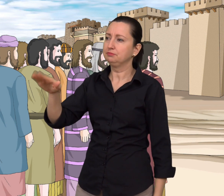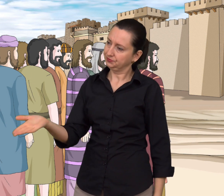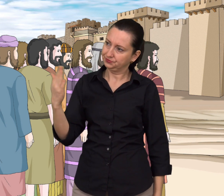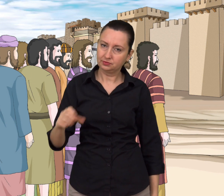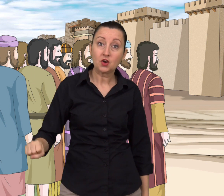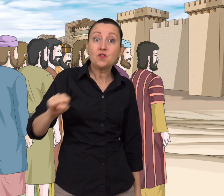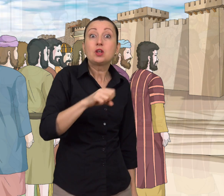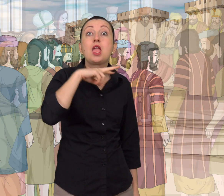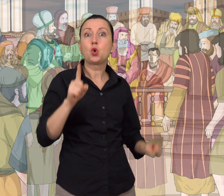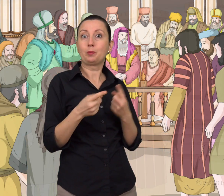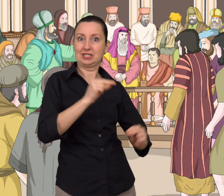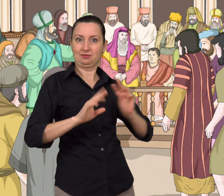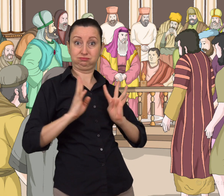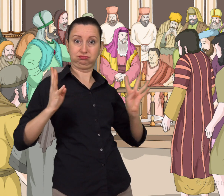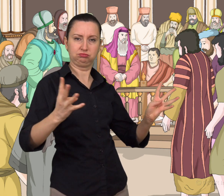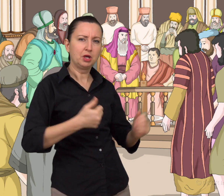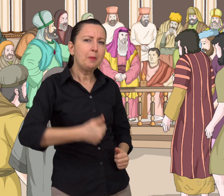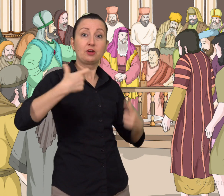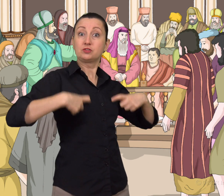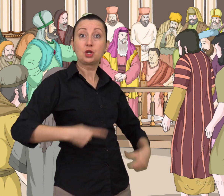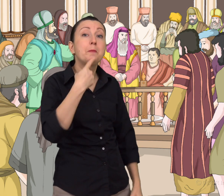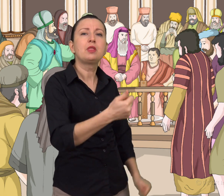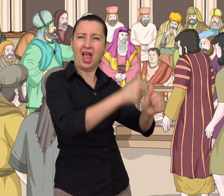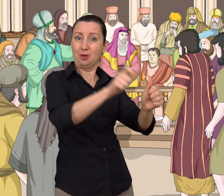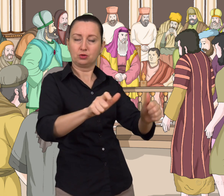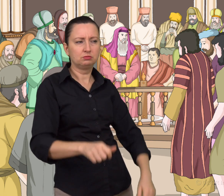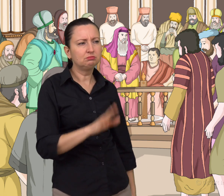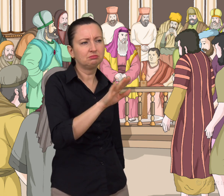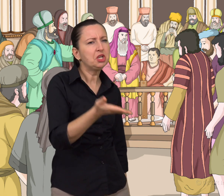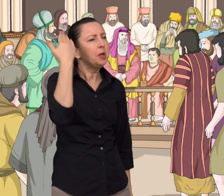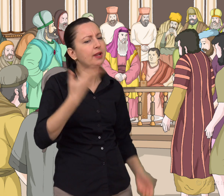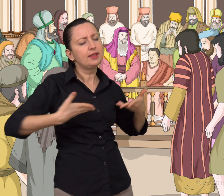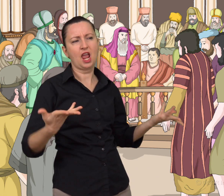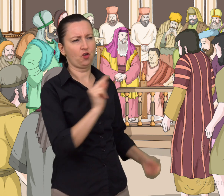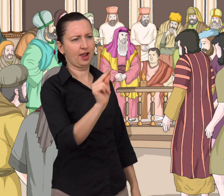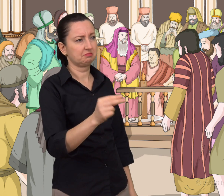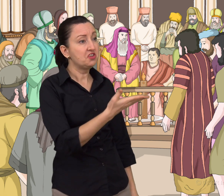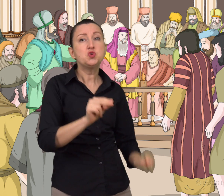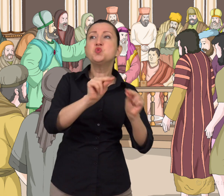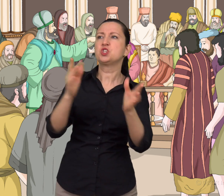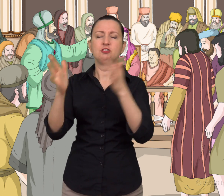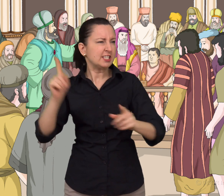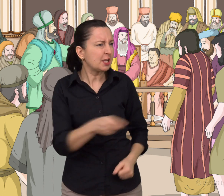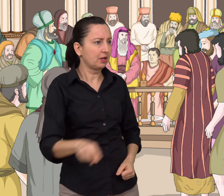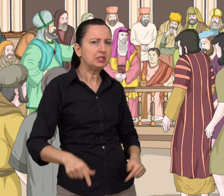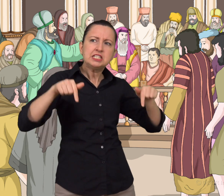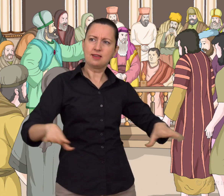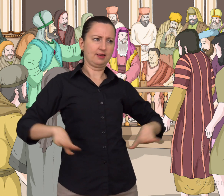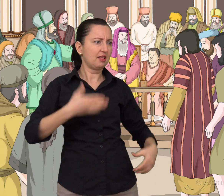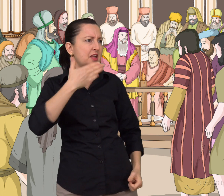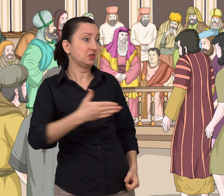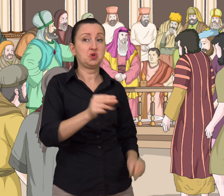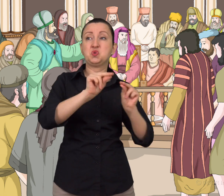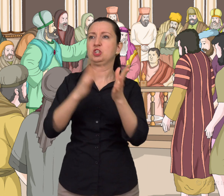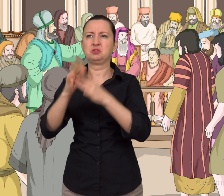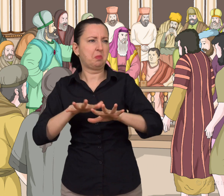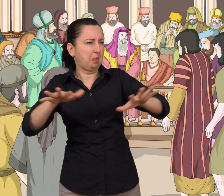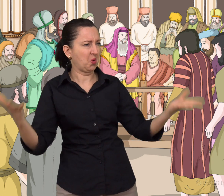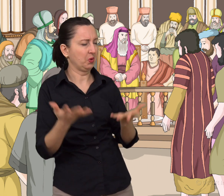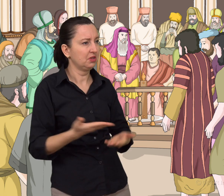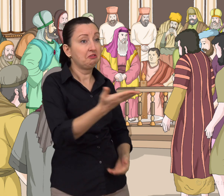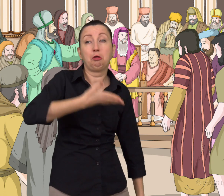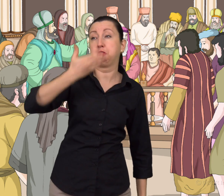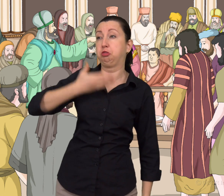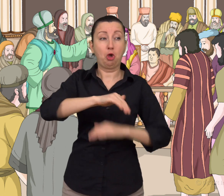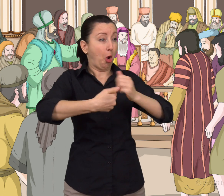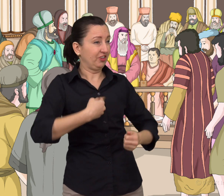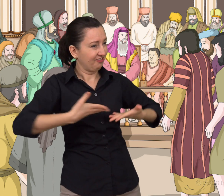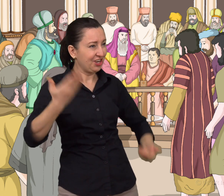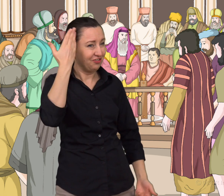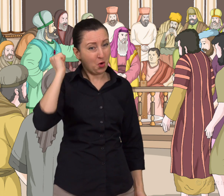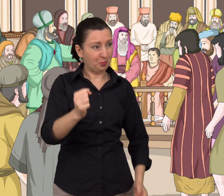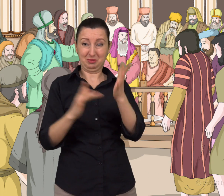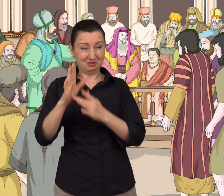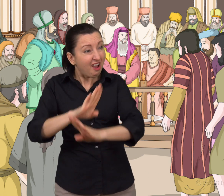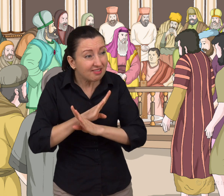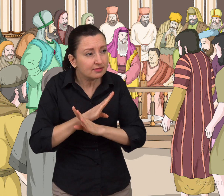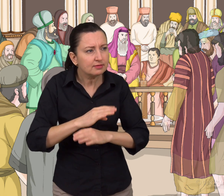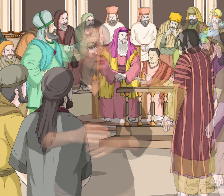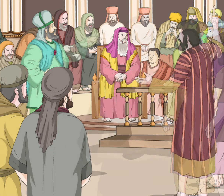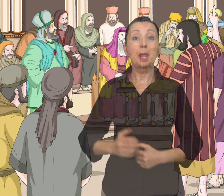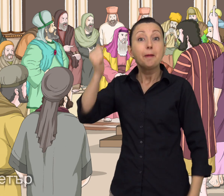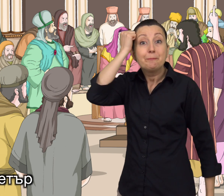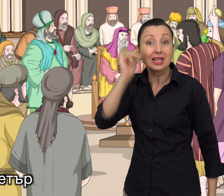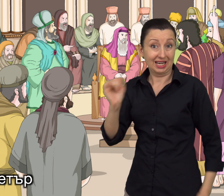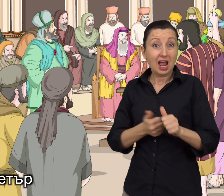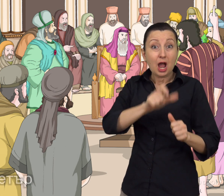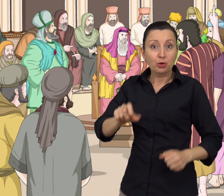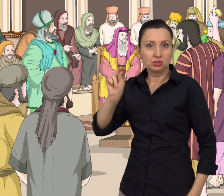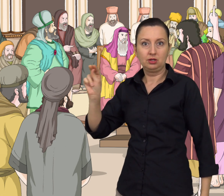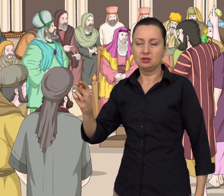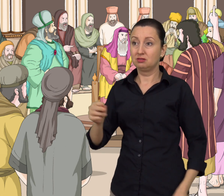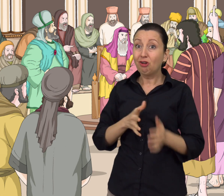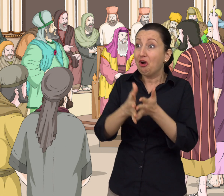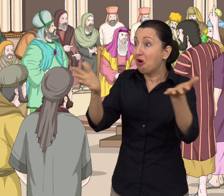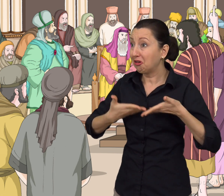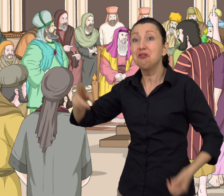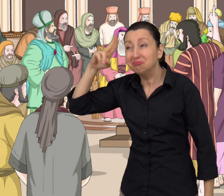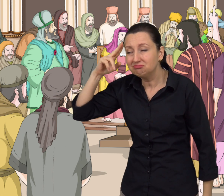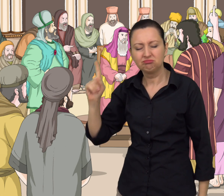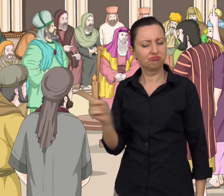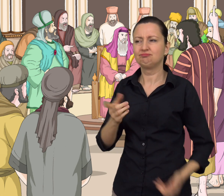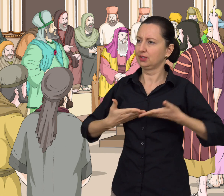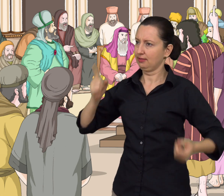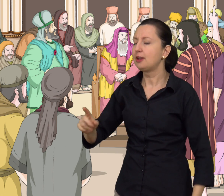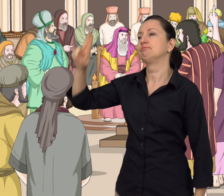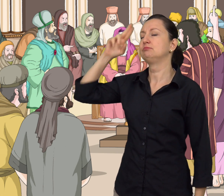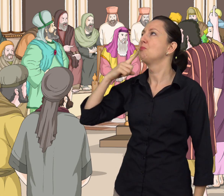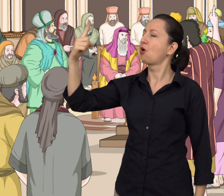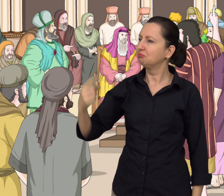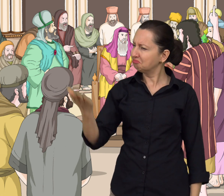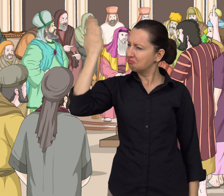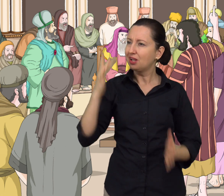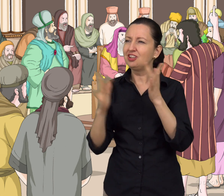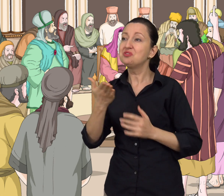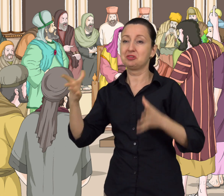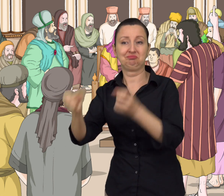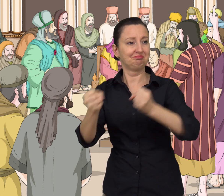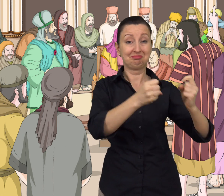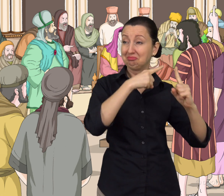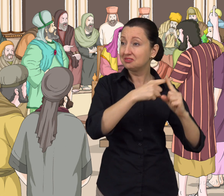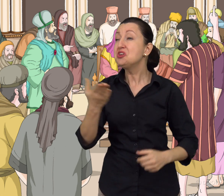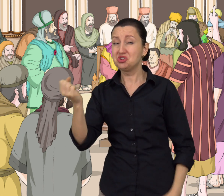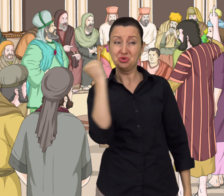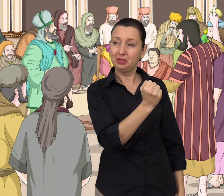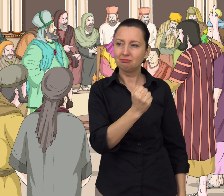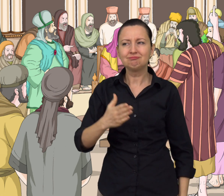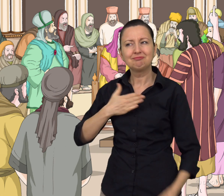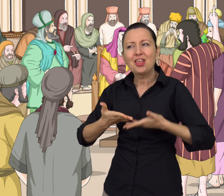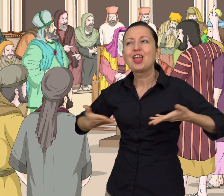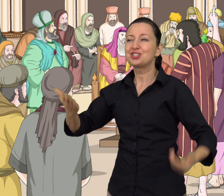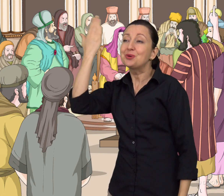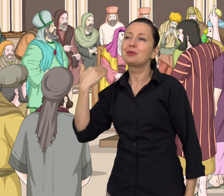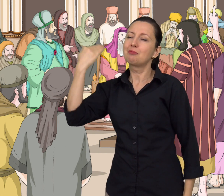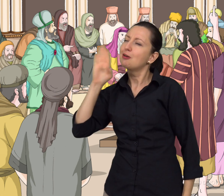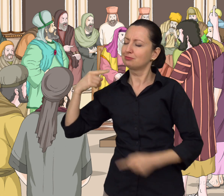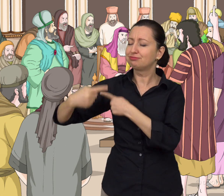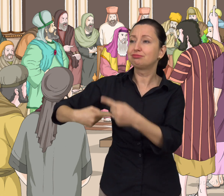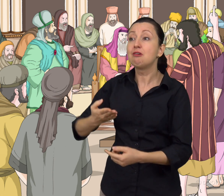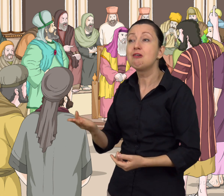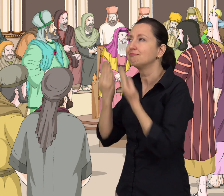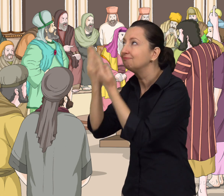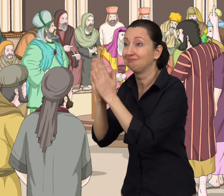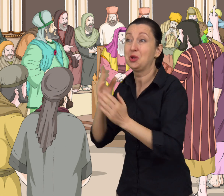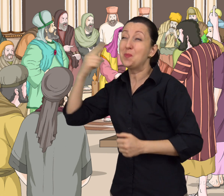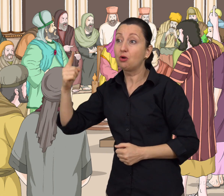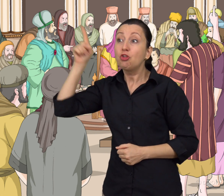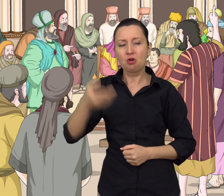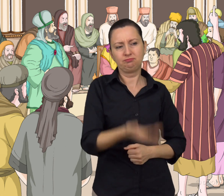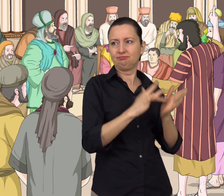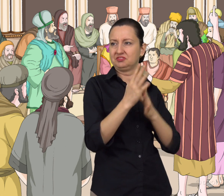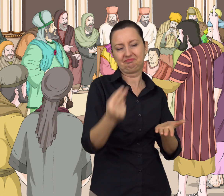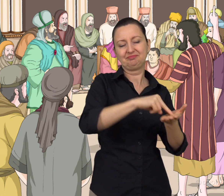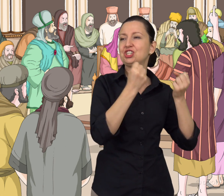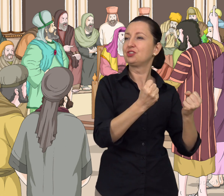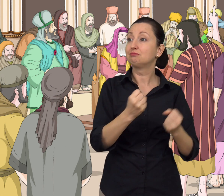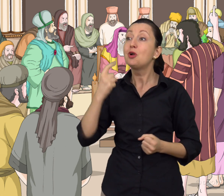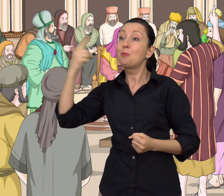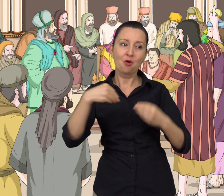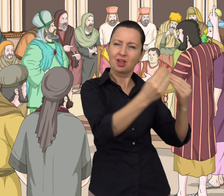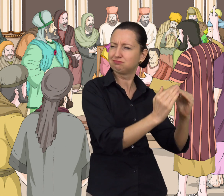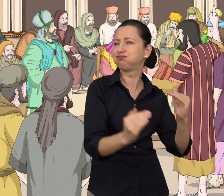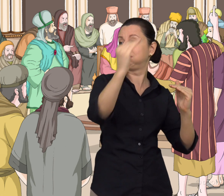They brought them in and made them stand before the Sanhedrin, where the high priest interrogated them. “We gave you strict orders not to teach in this name,” he said. “Yet you have filled Jerusalem with your teaching and are determined to make us responsible for this man’s blood.” But Peter and the other apostles replied, “We must obey God rather than men.